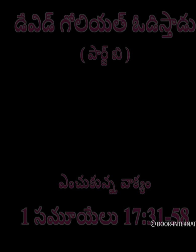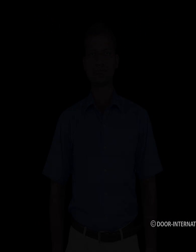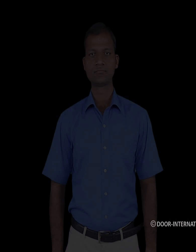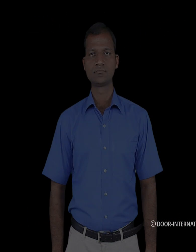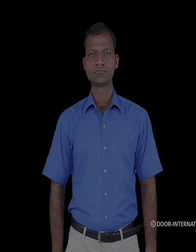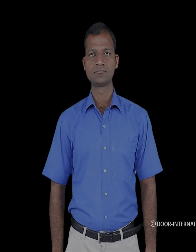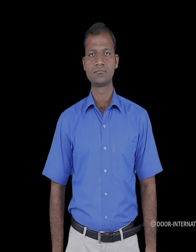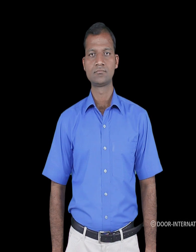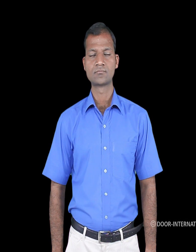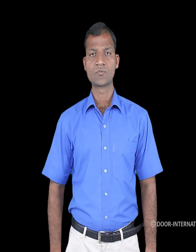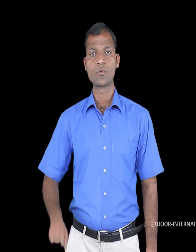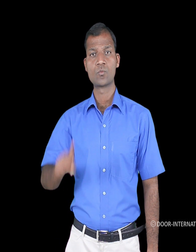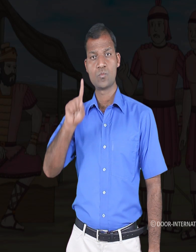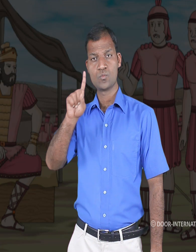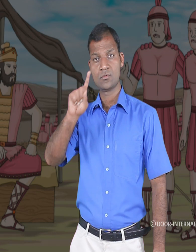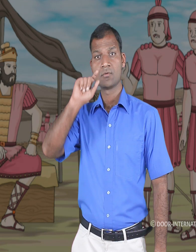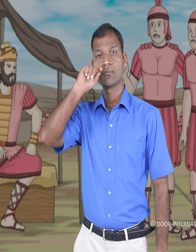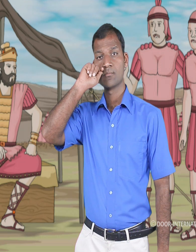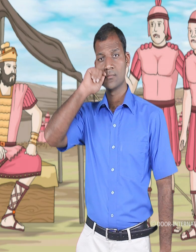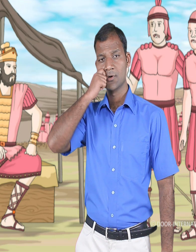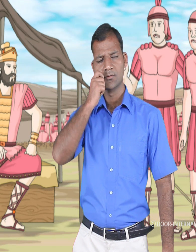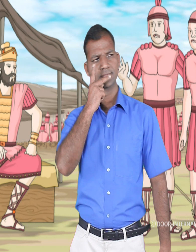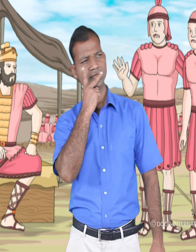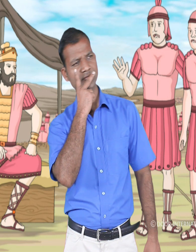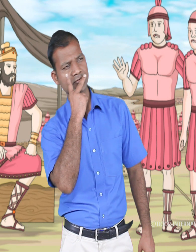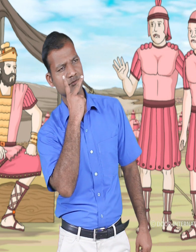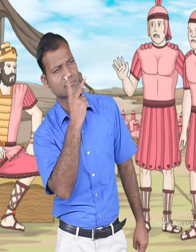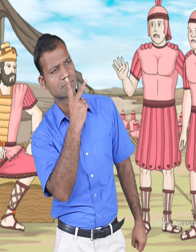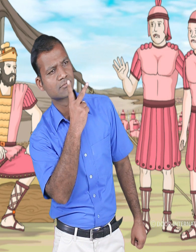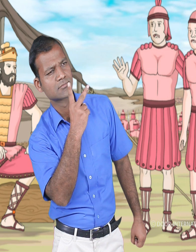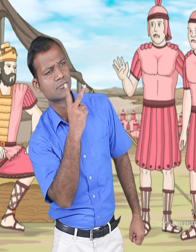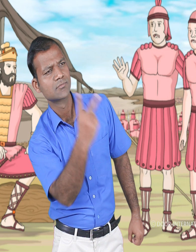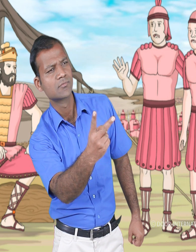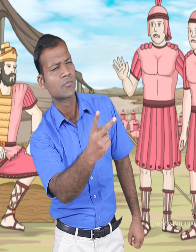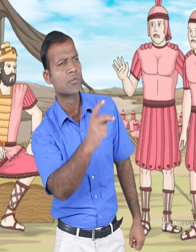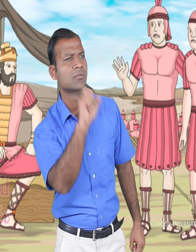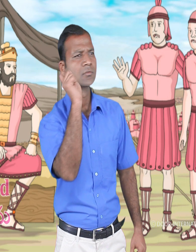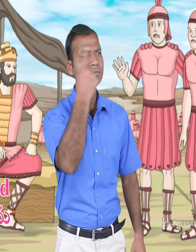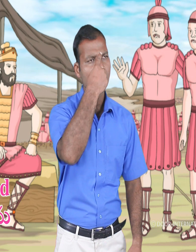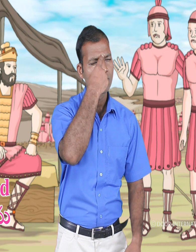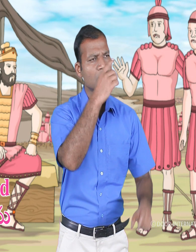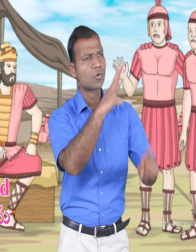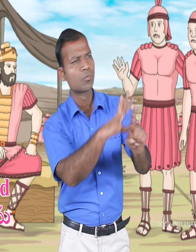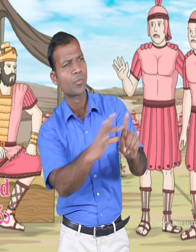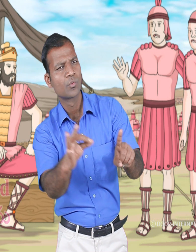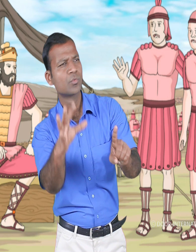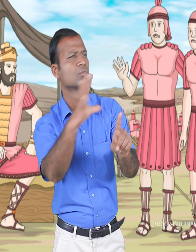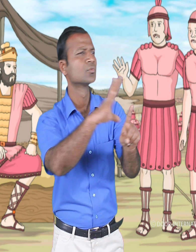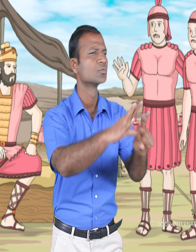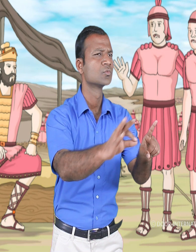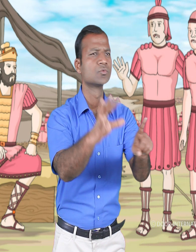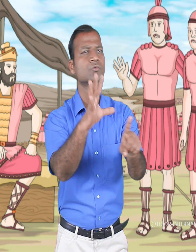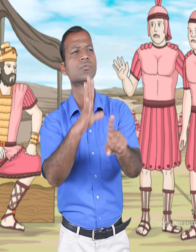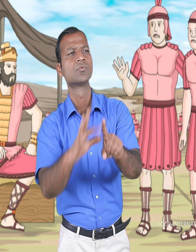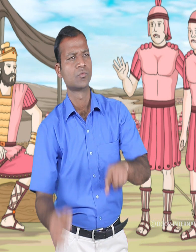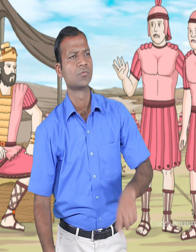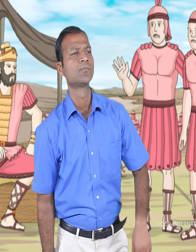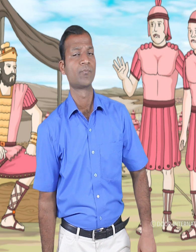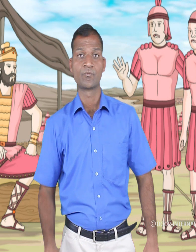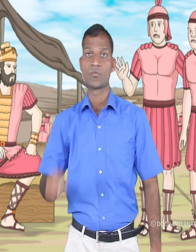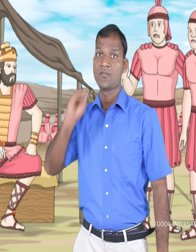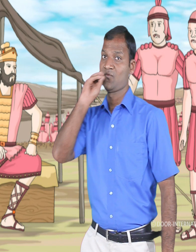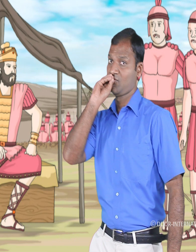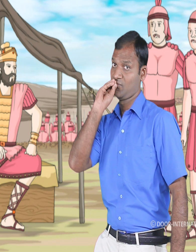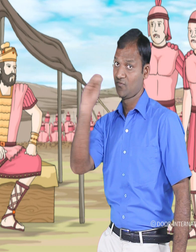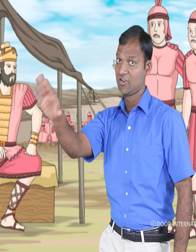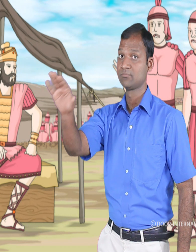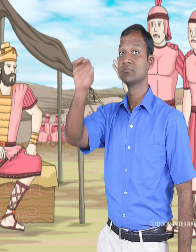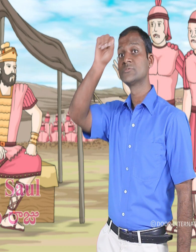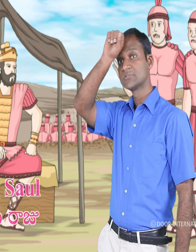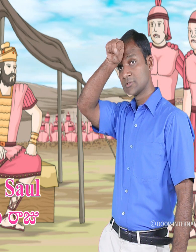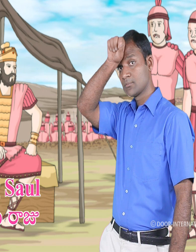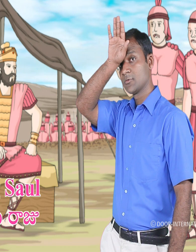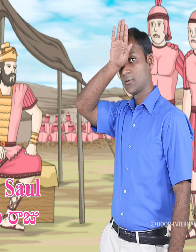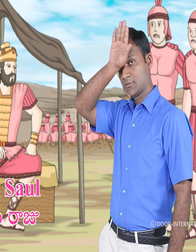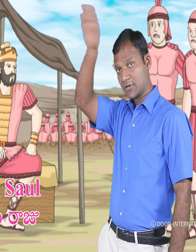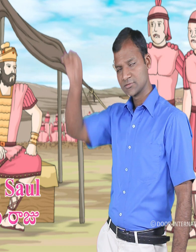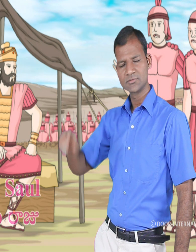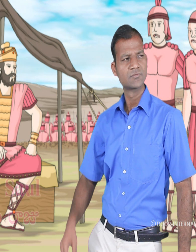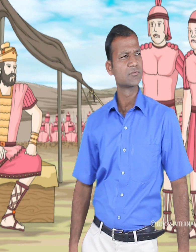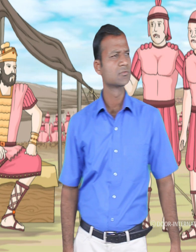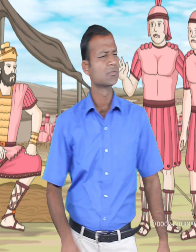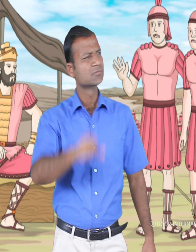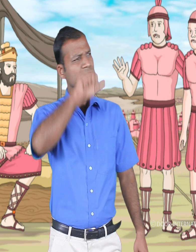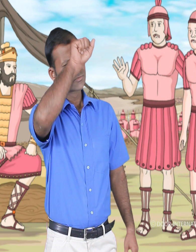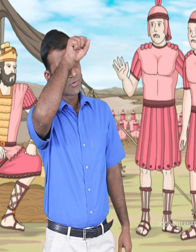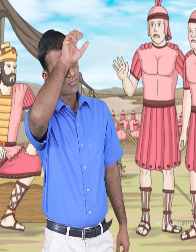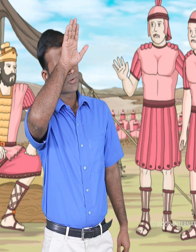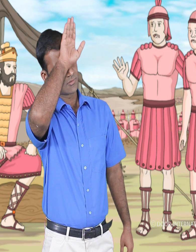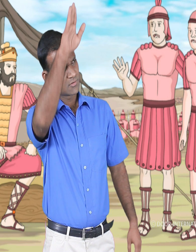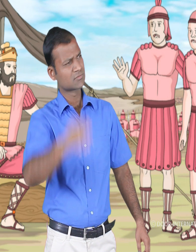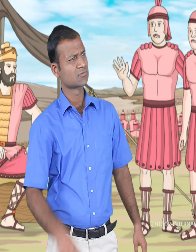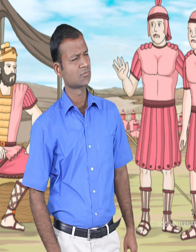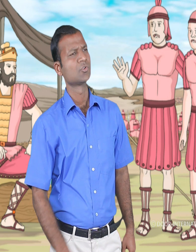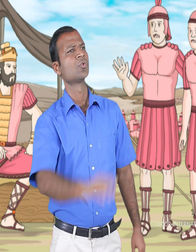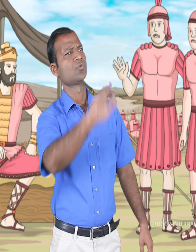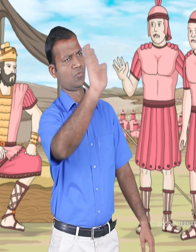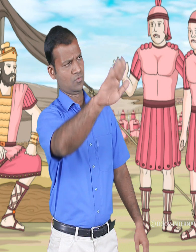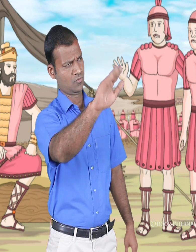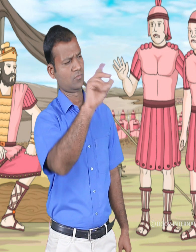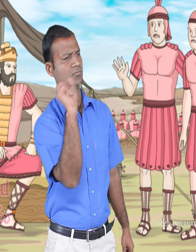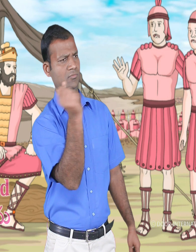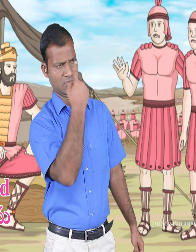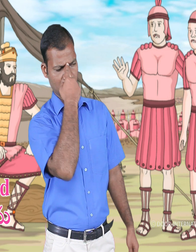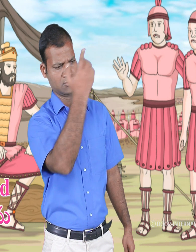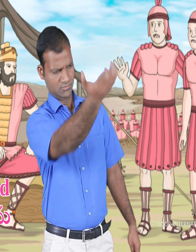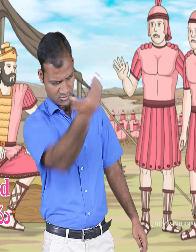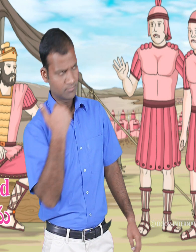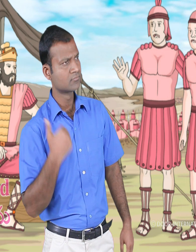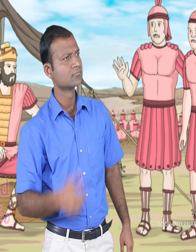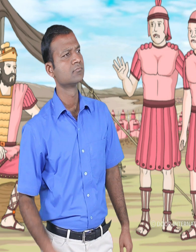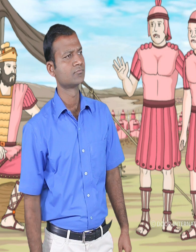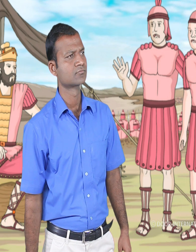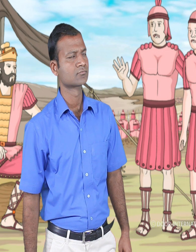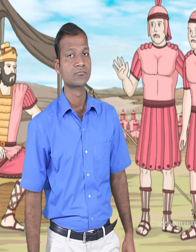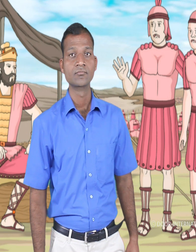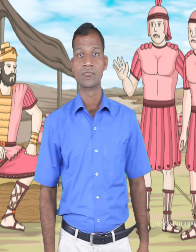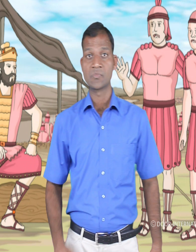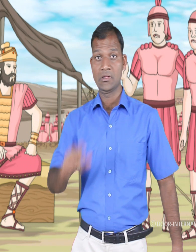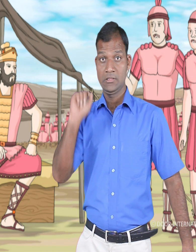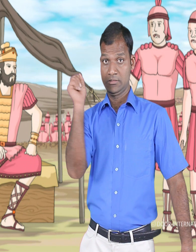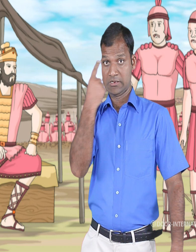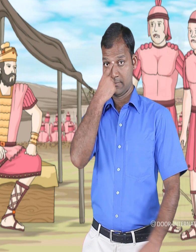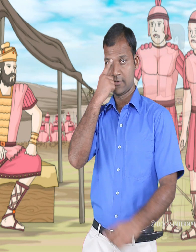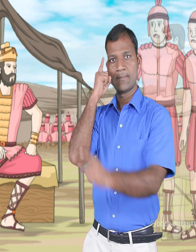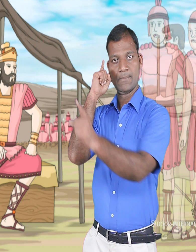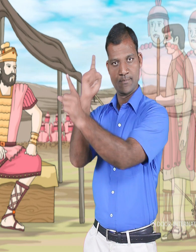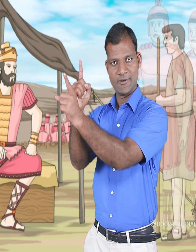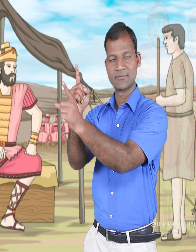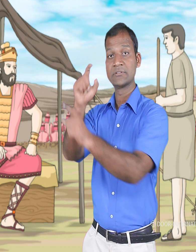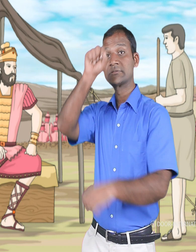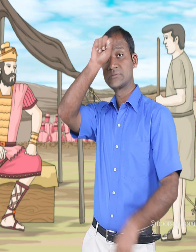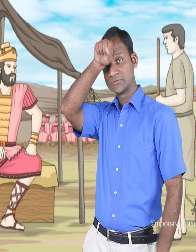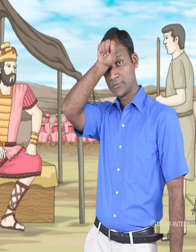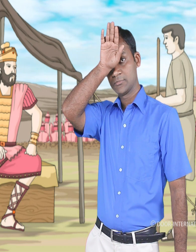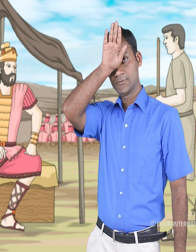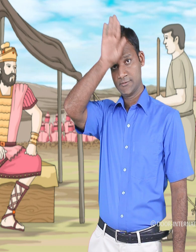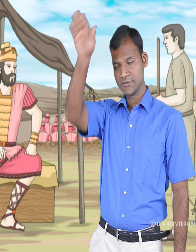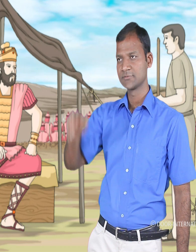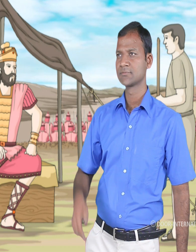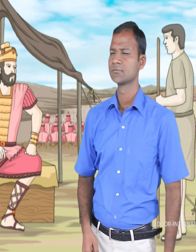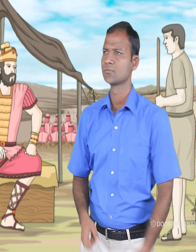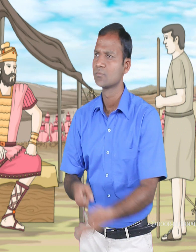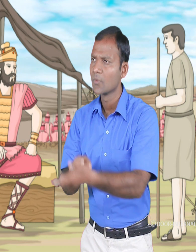Now David’s words were overheard and reported to Saul, who called for him.